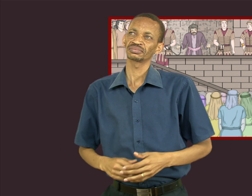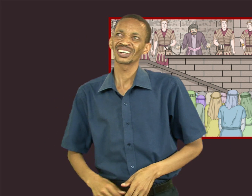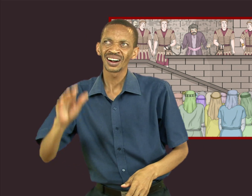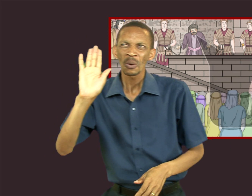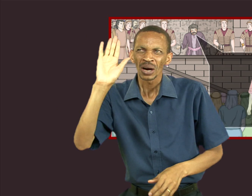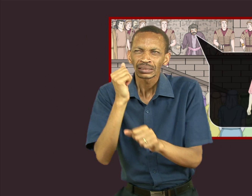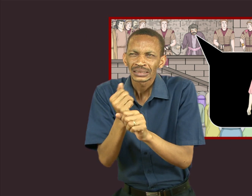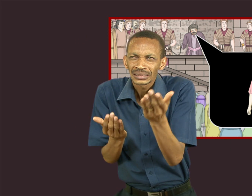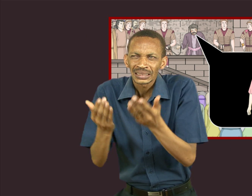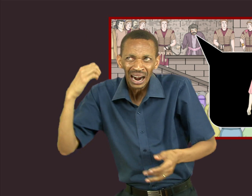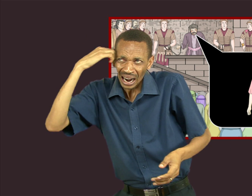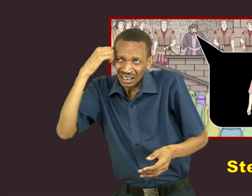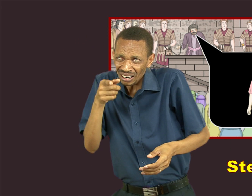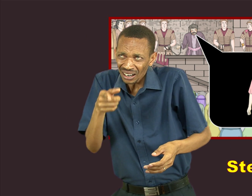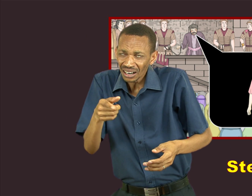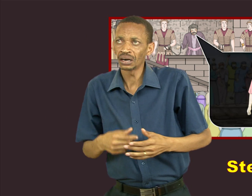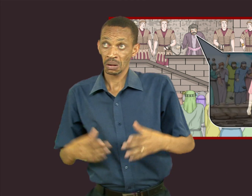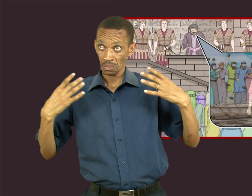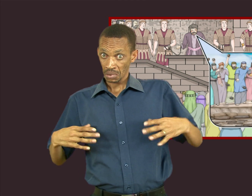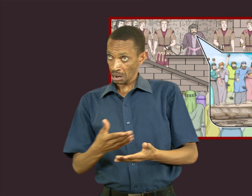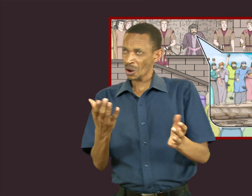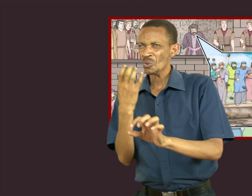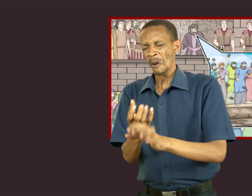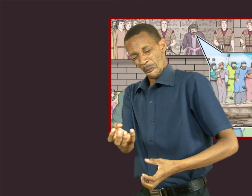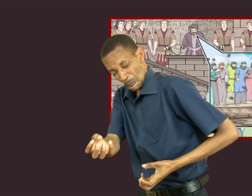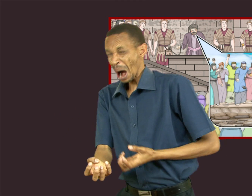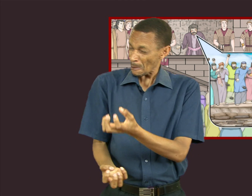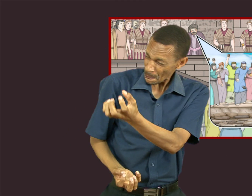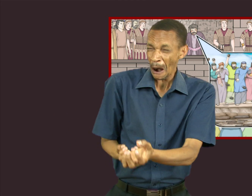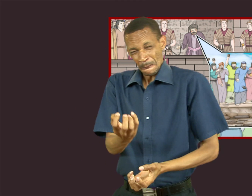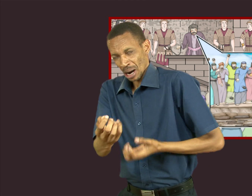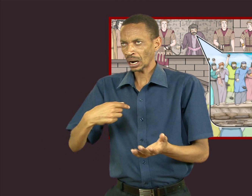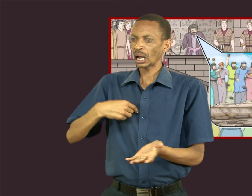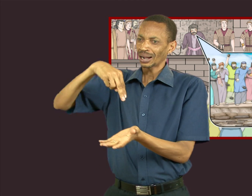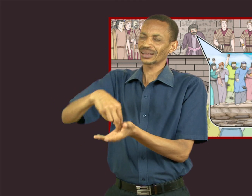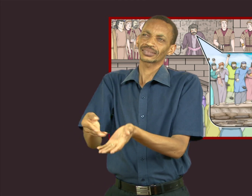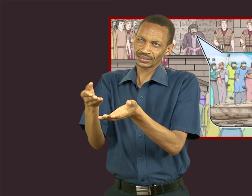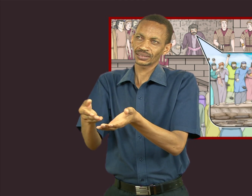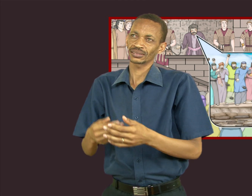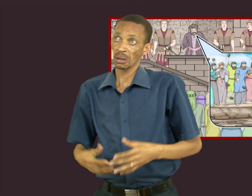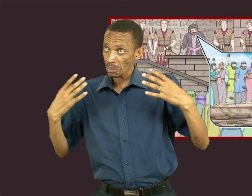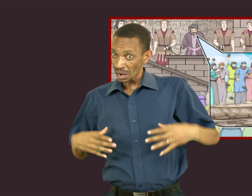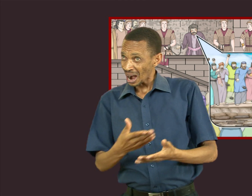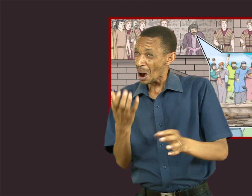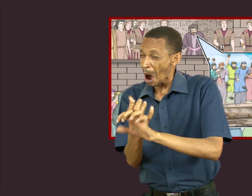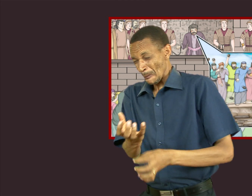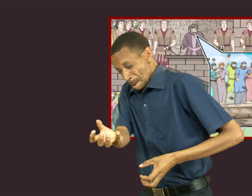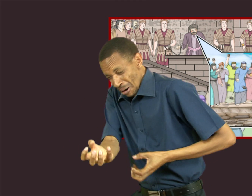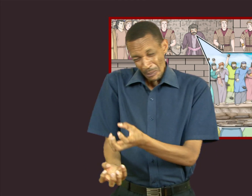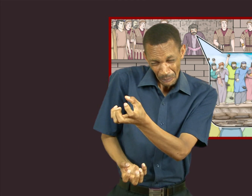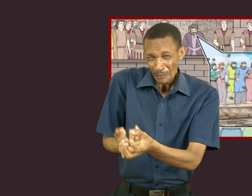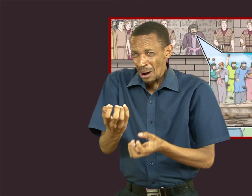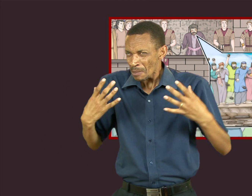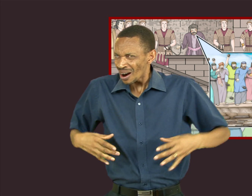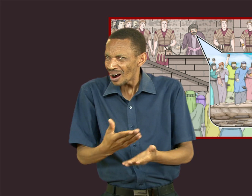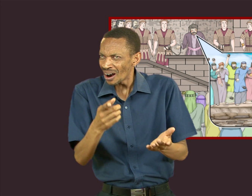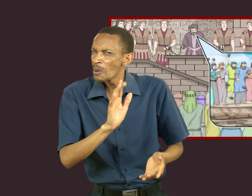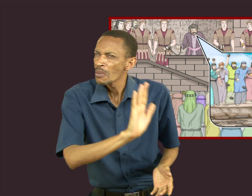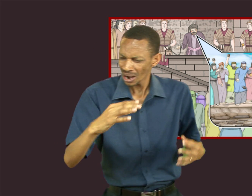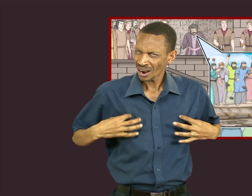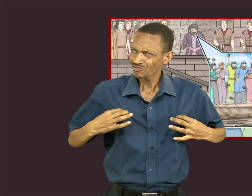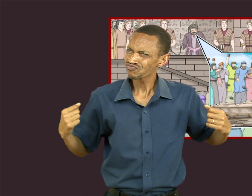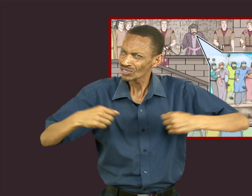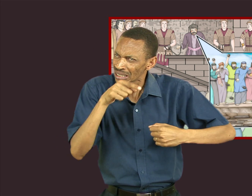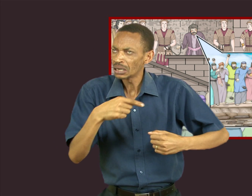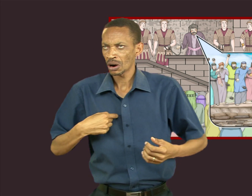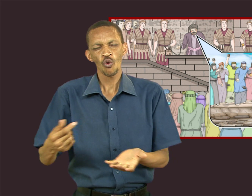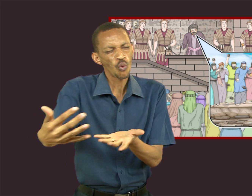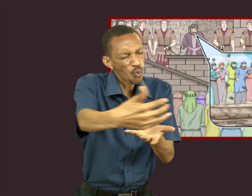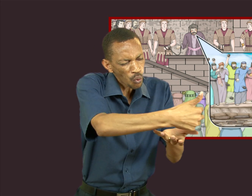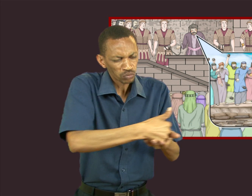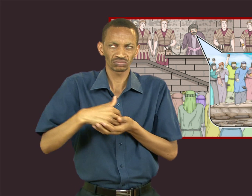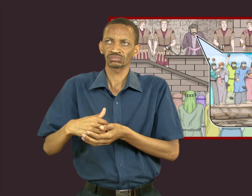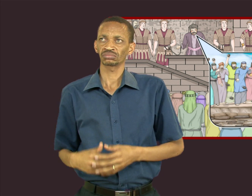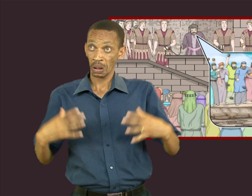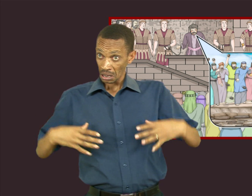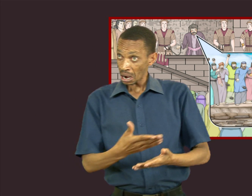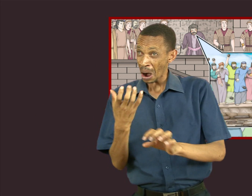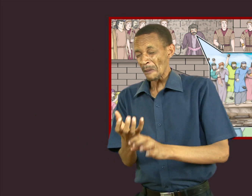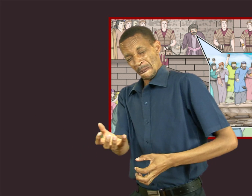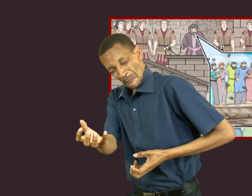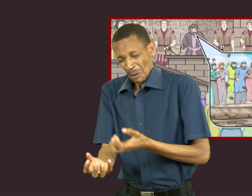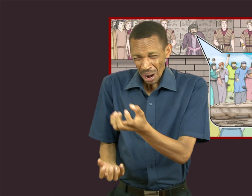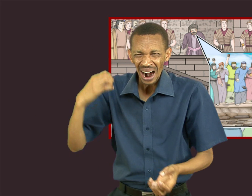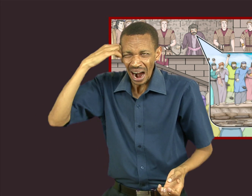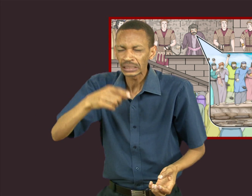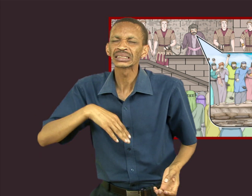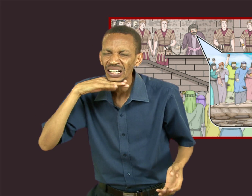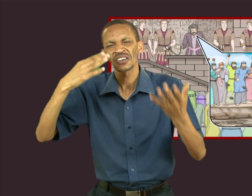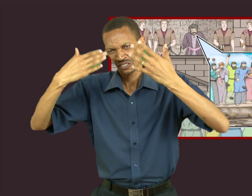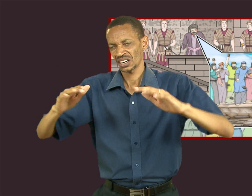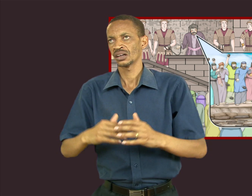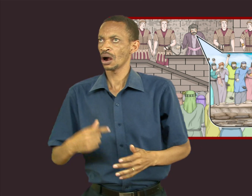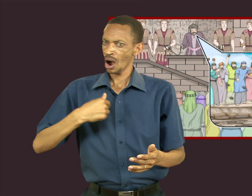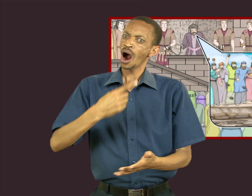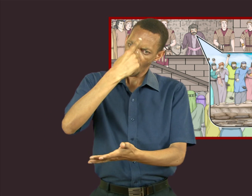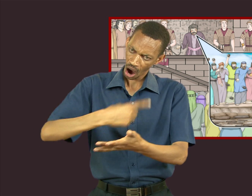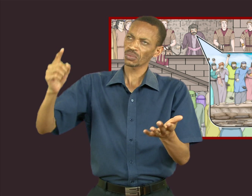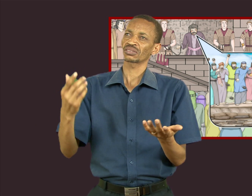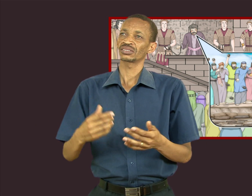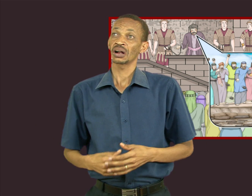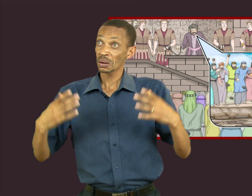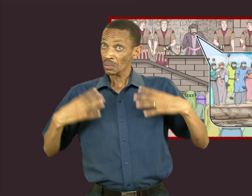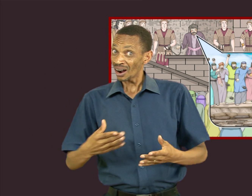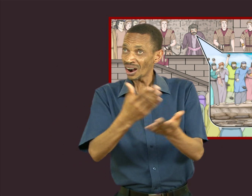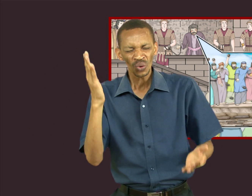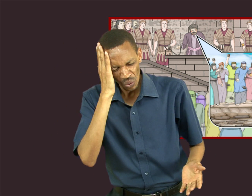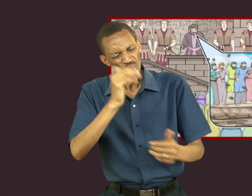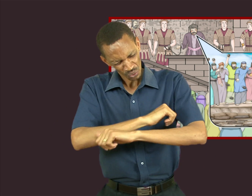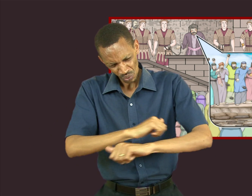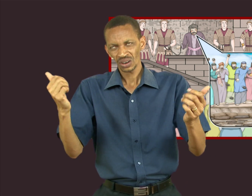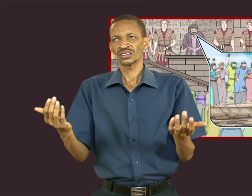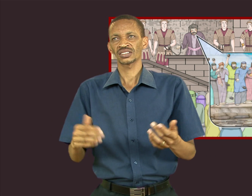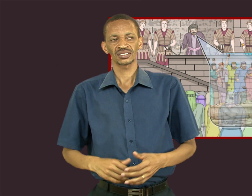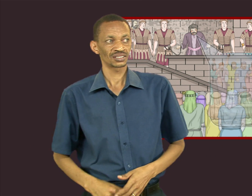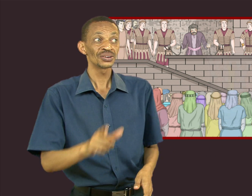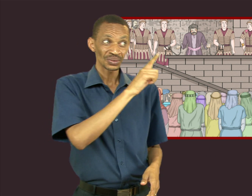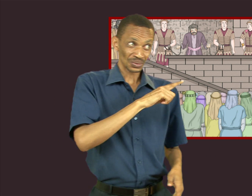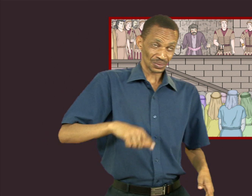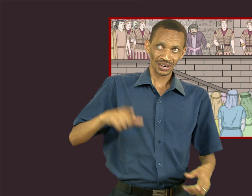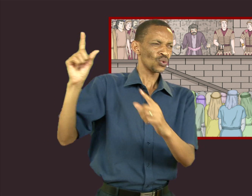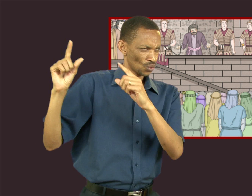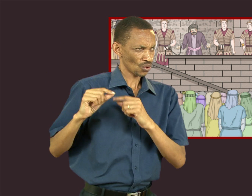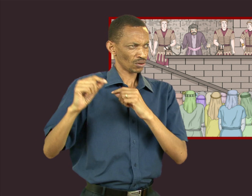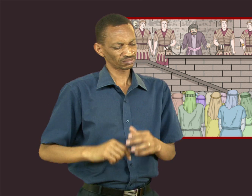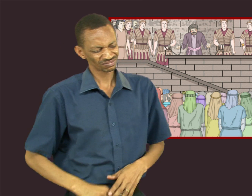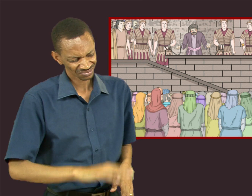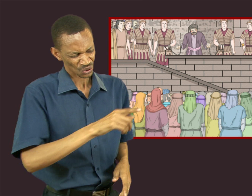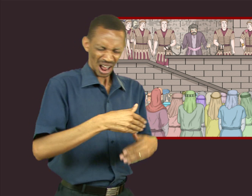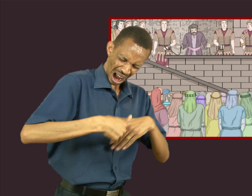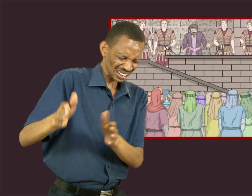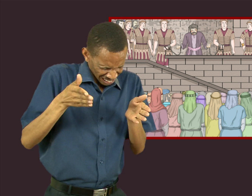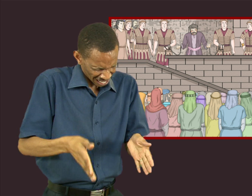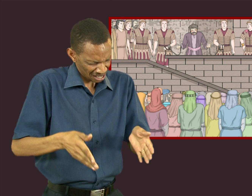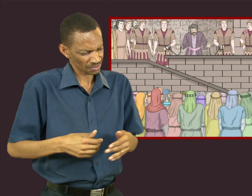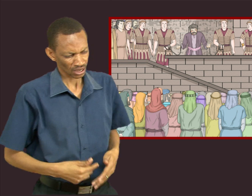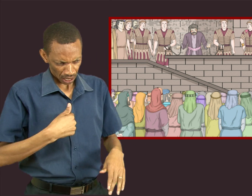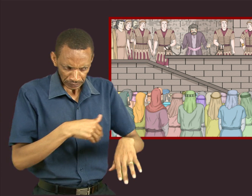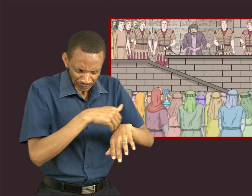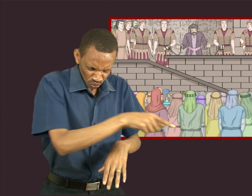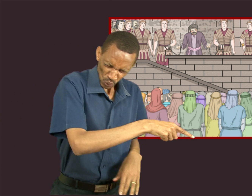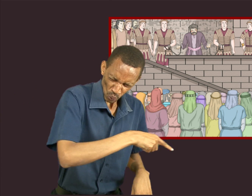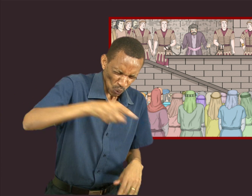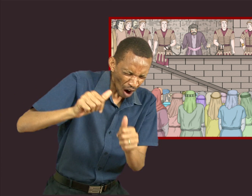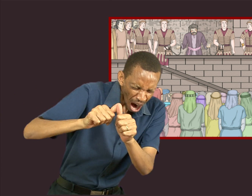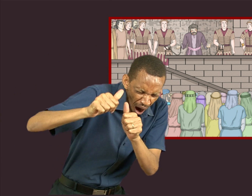And when the blood of Your witness Stephen was shed, I stood there giving my approval and watching over the garments of those who killed him.’